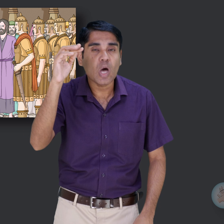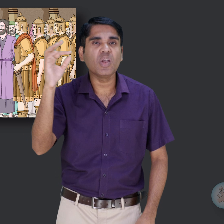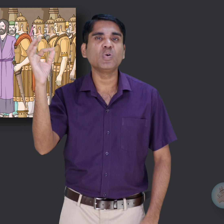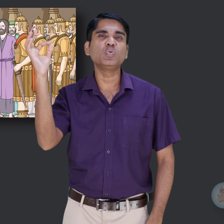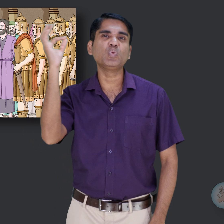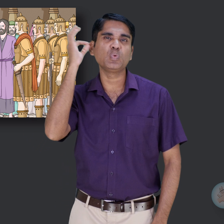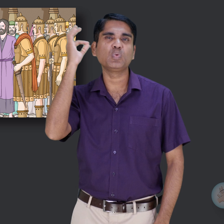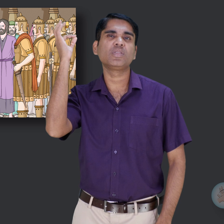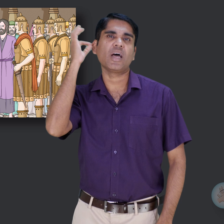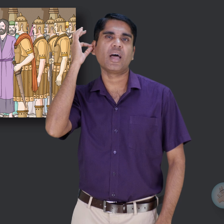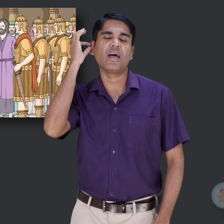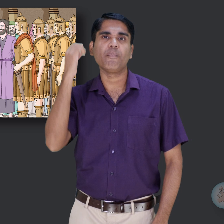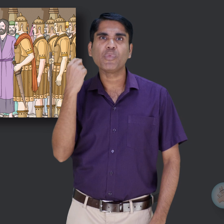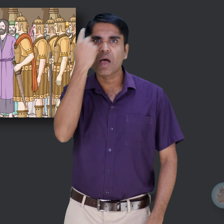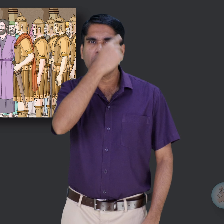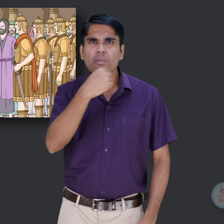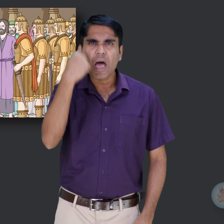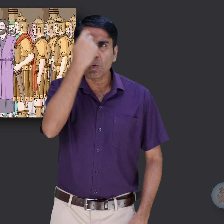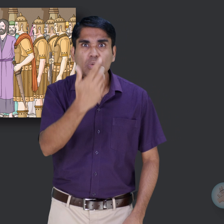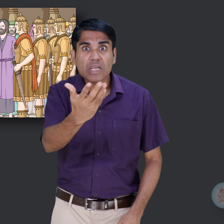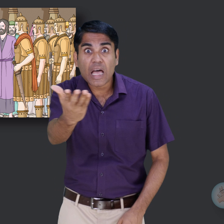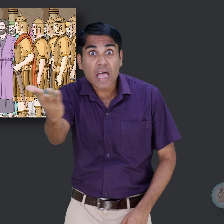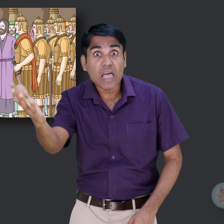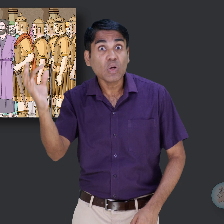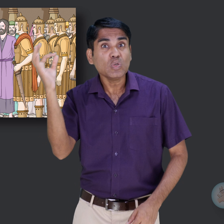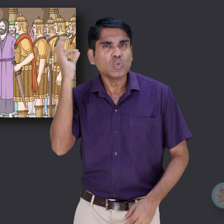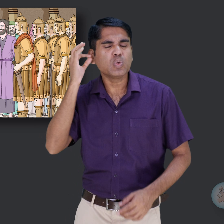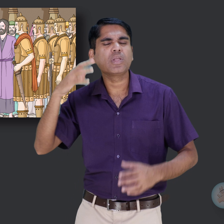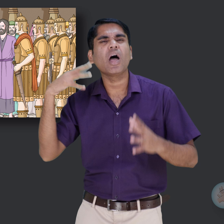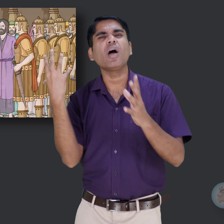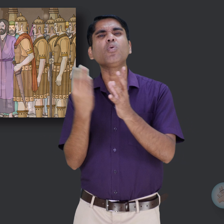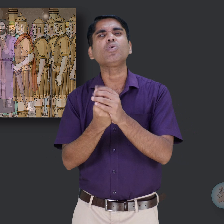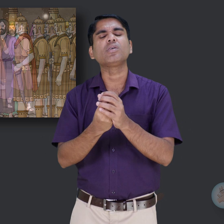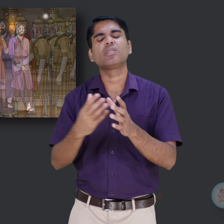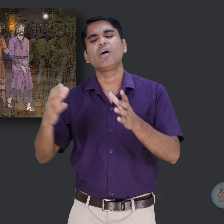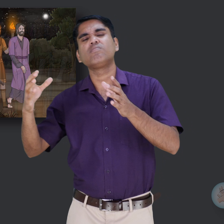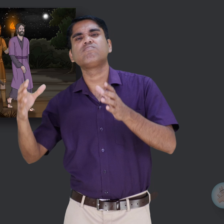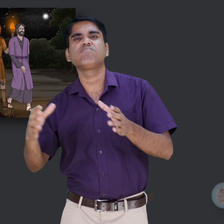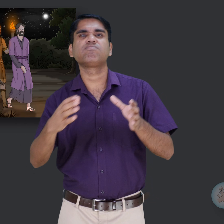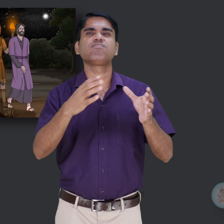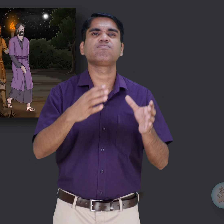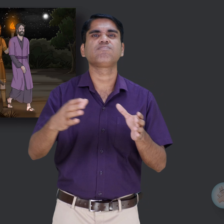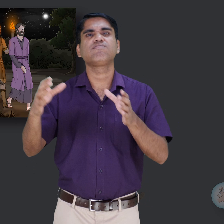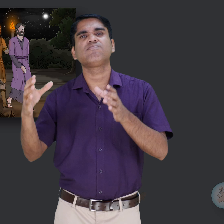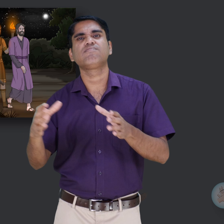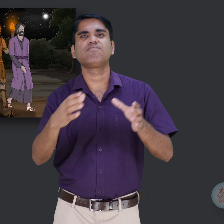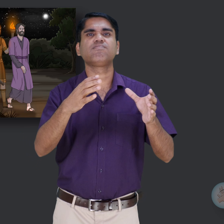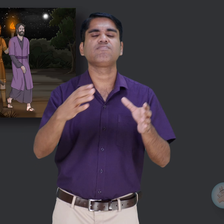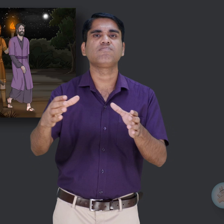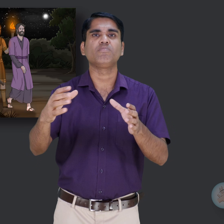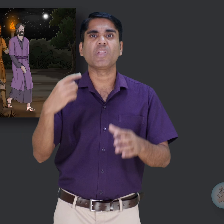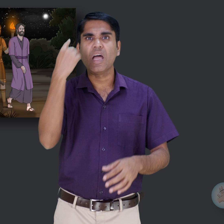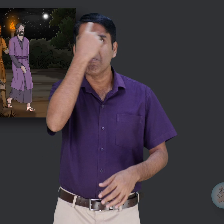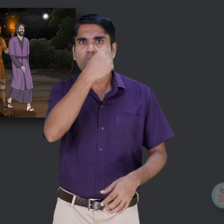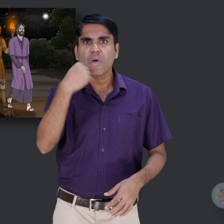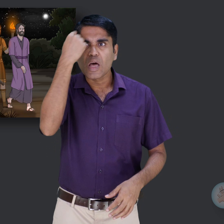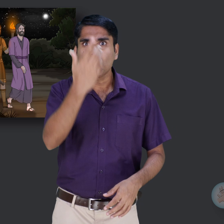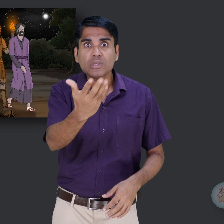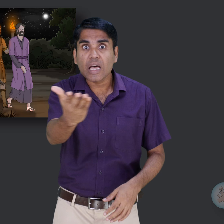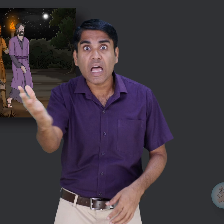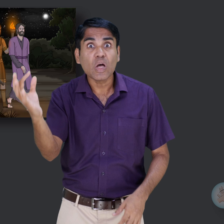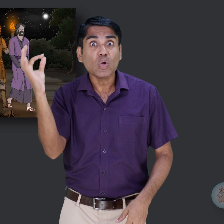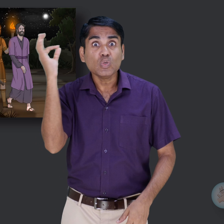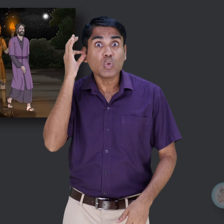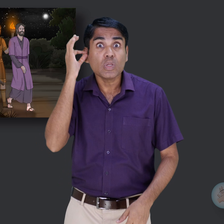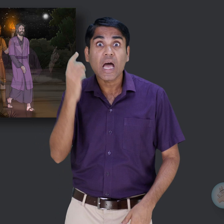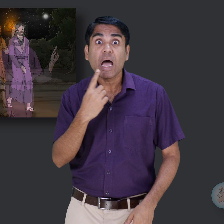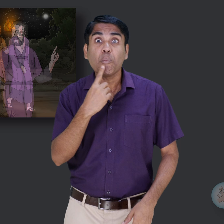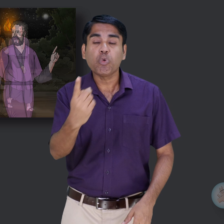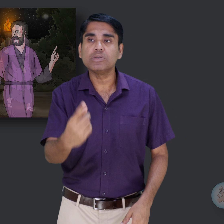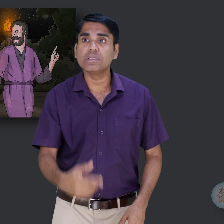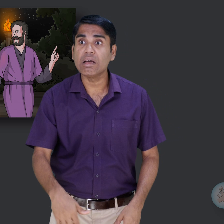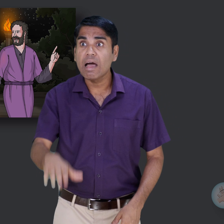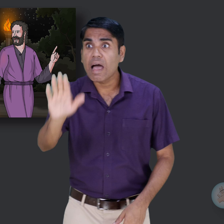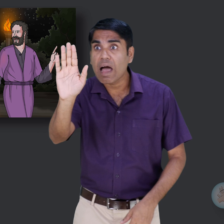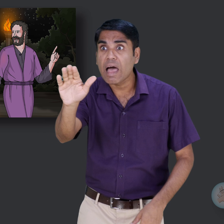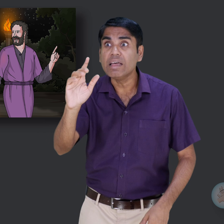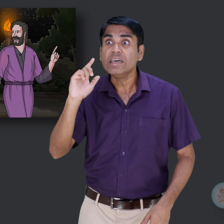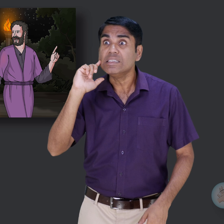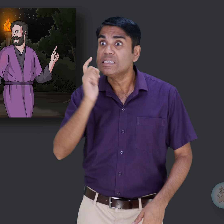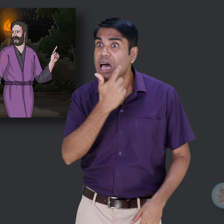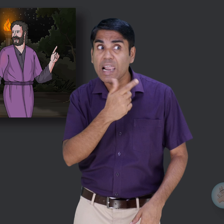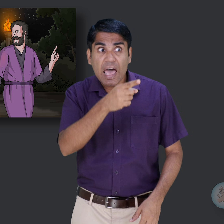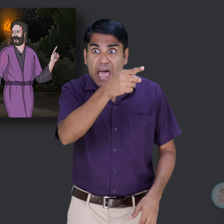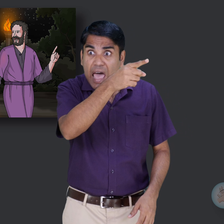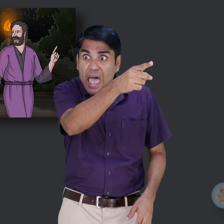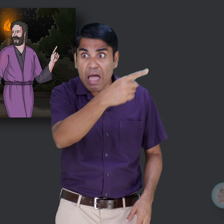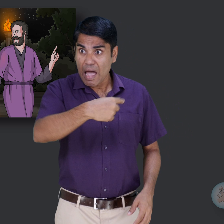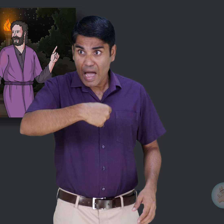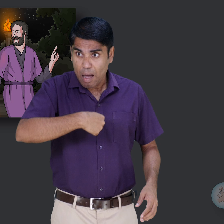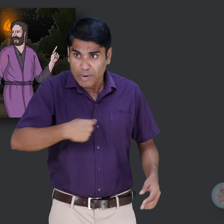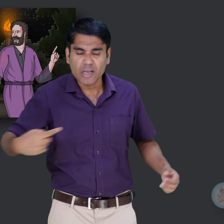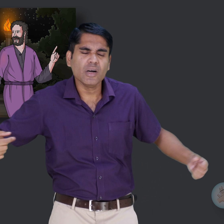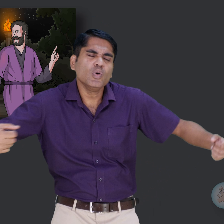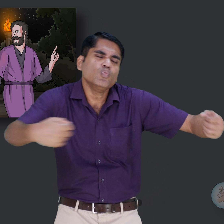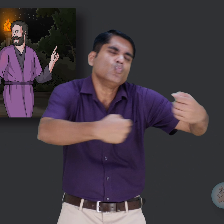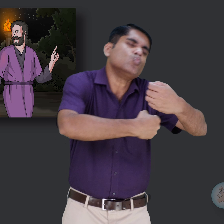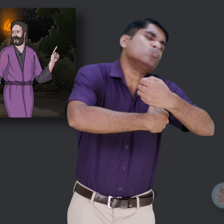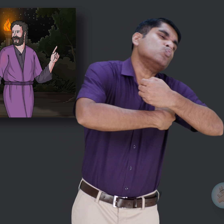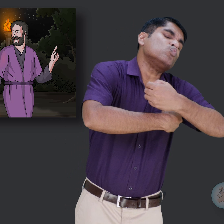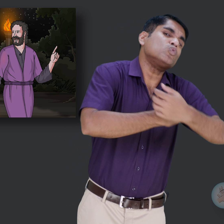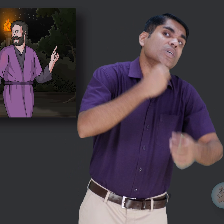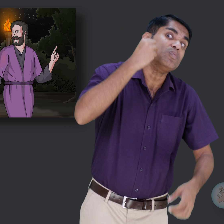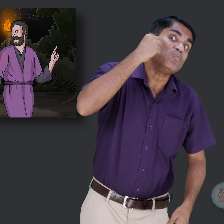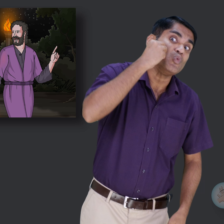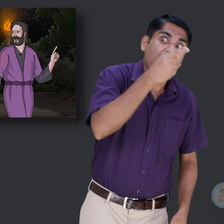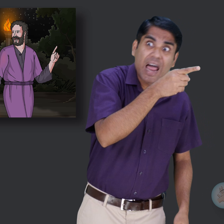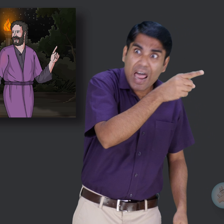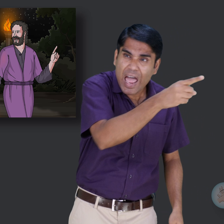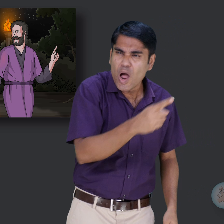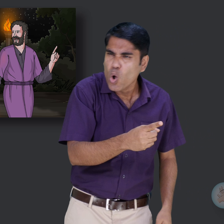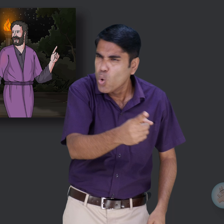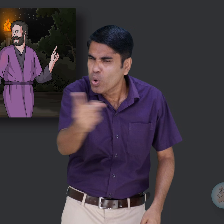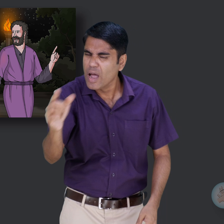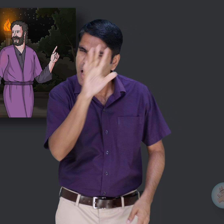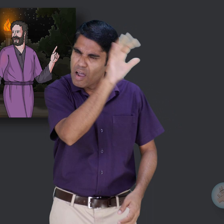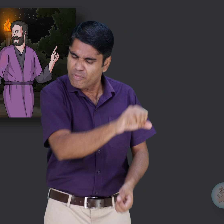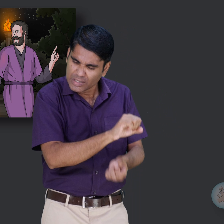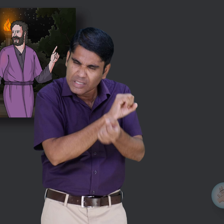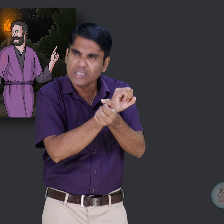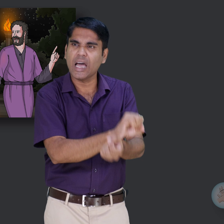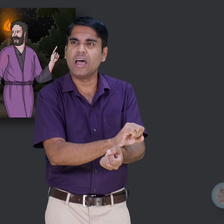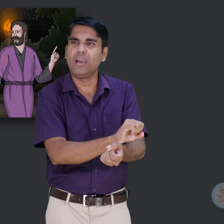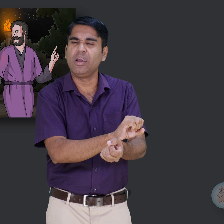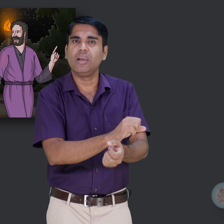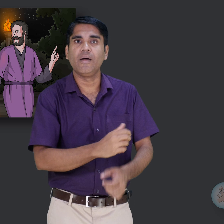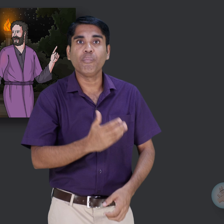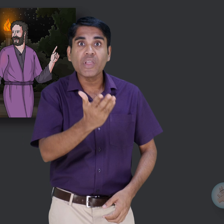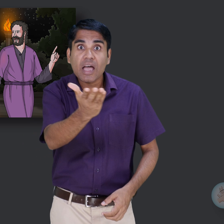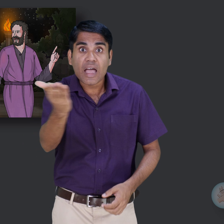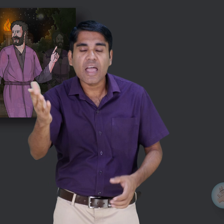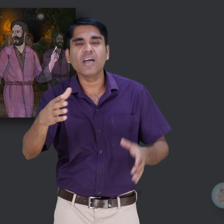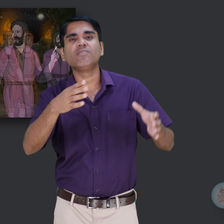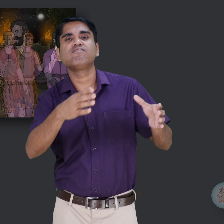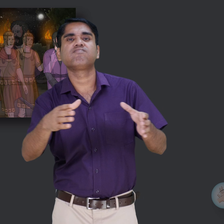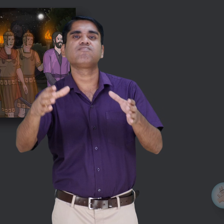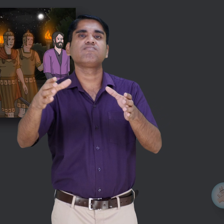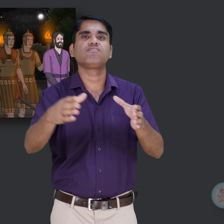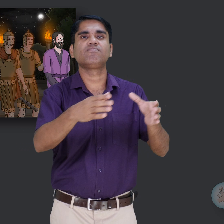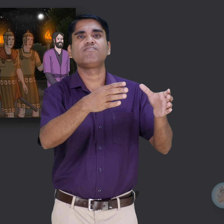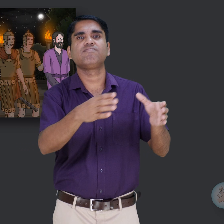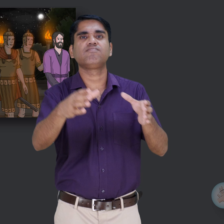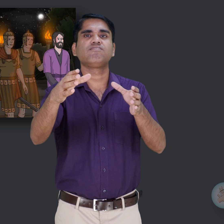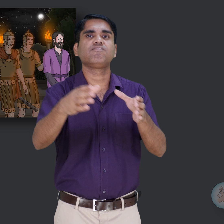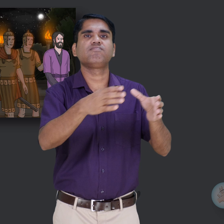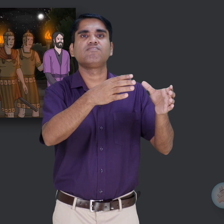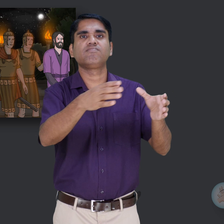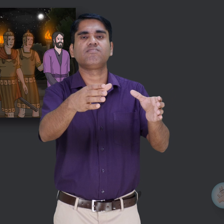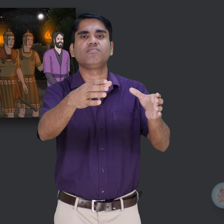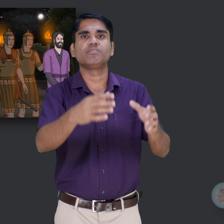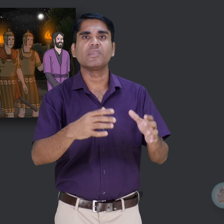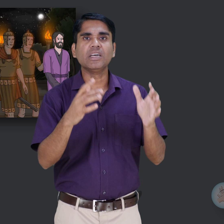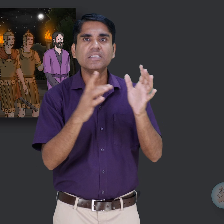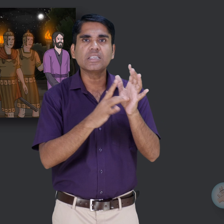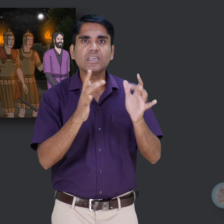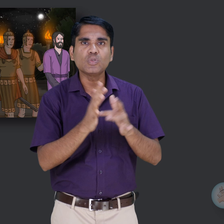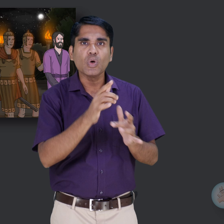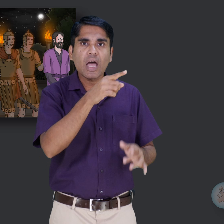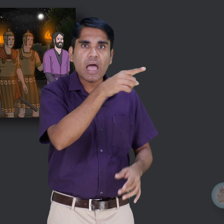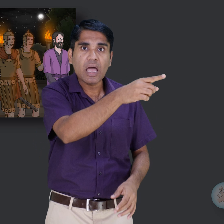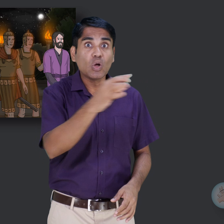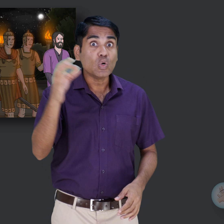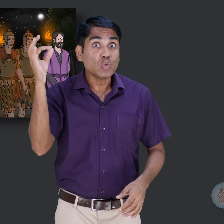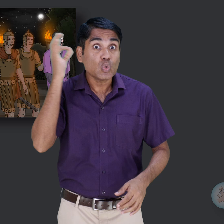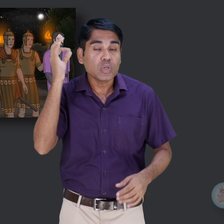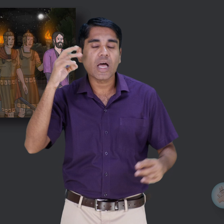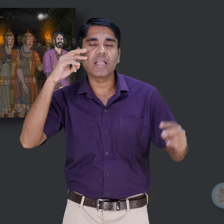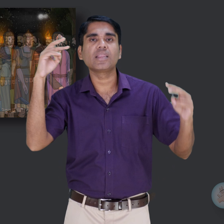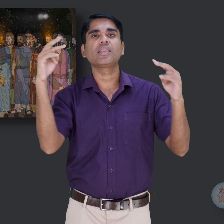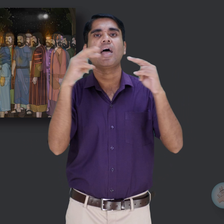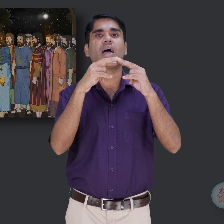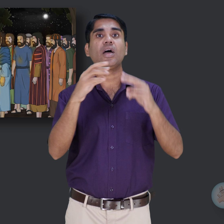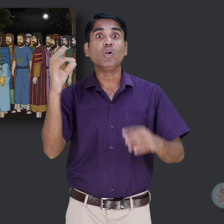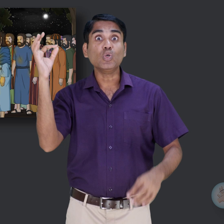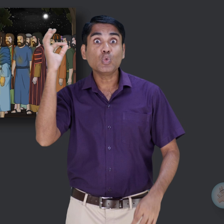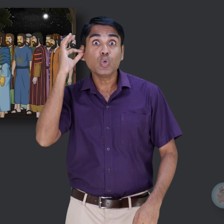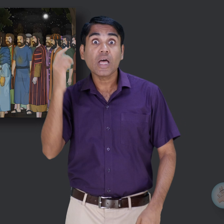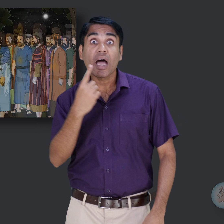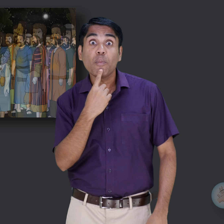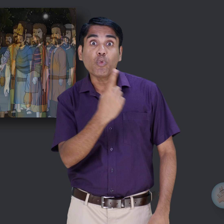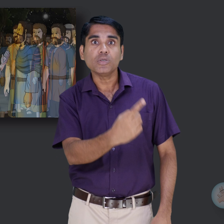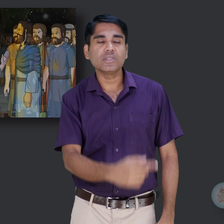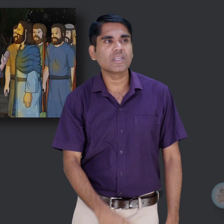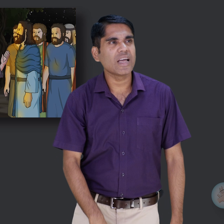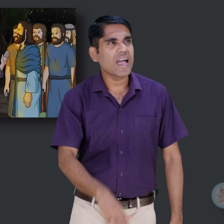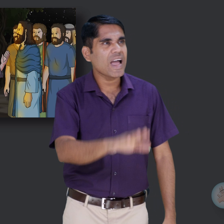Now the betrayer had arranged a signal with them: “The One I kiss is the man; arrest Him.”